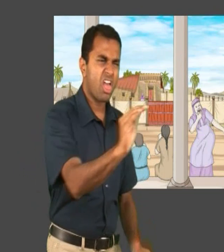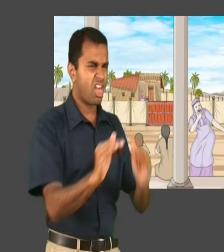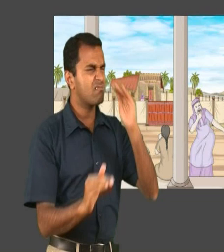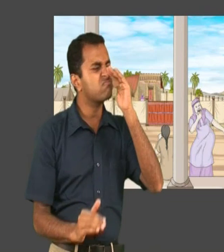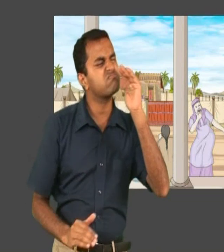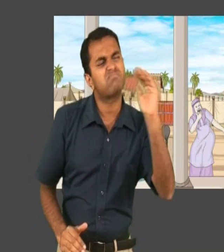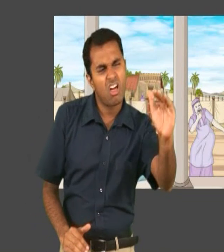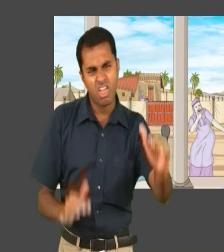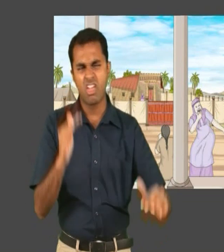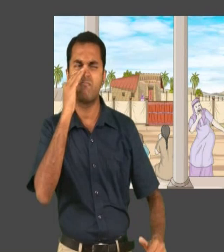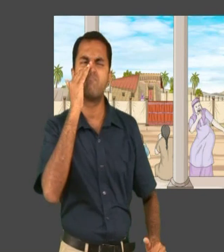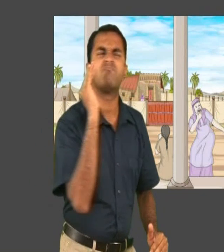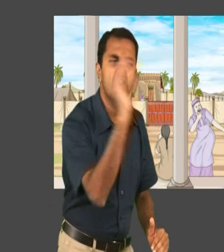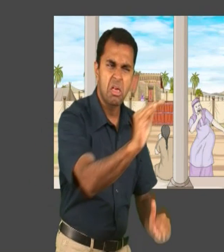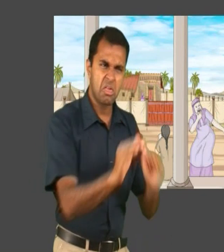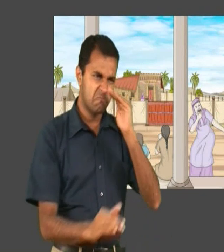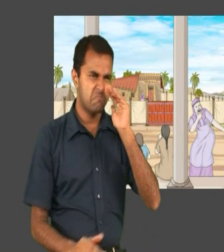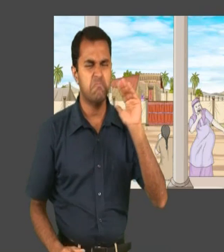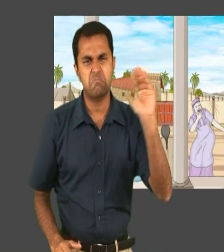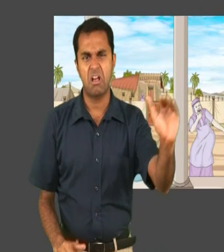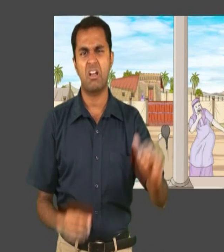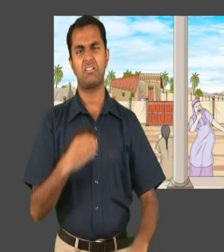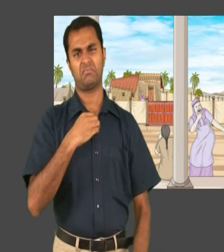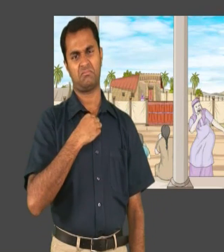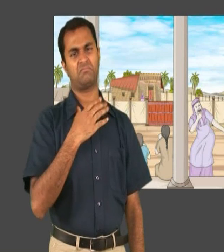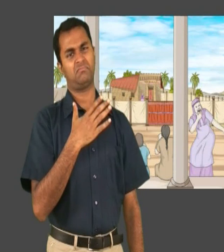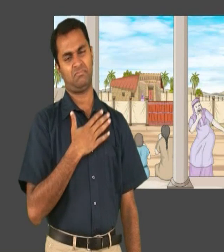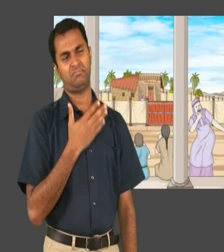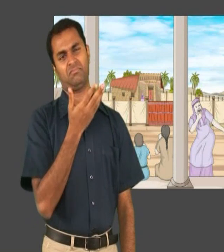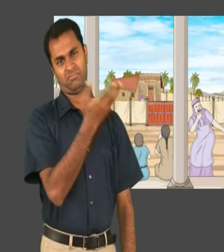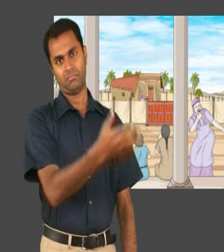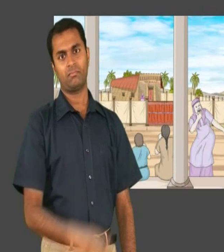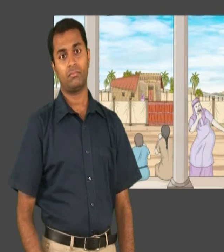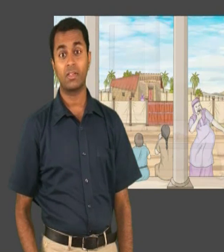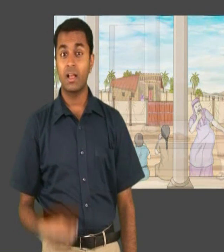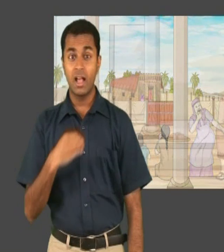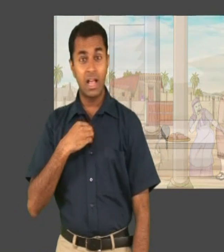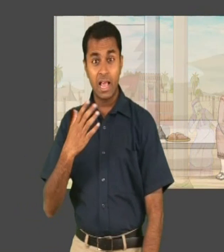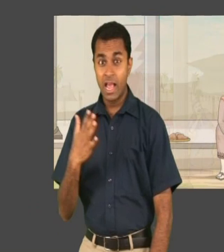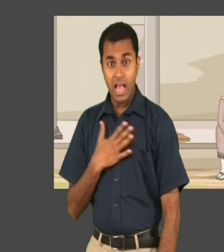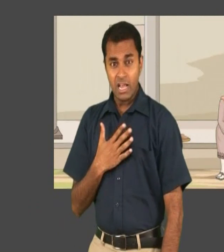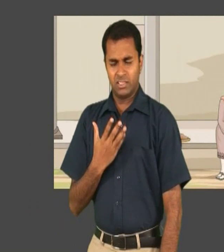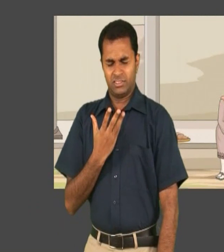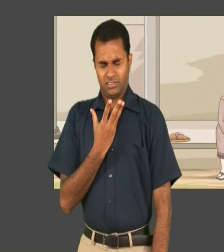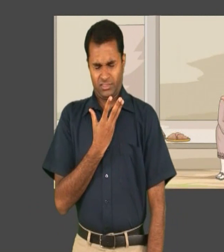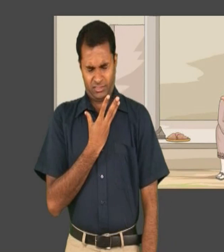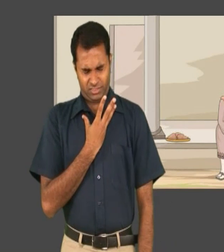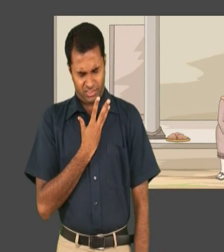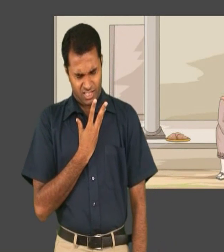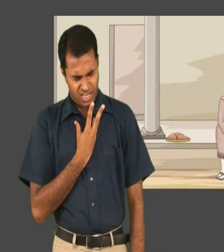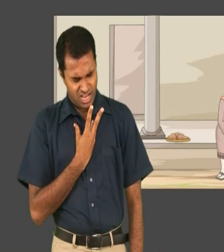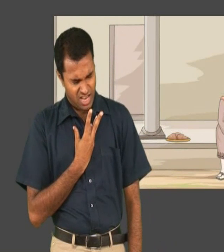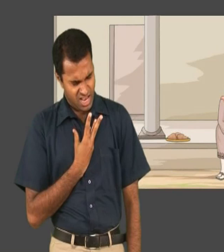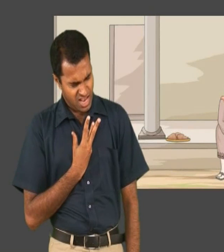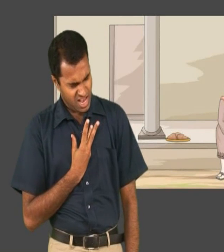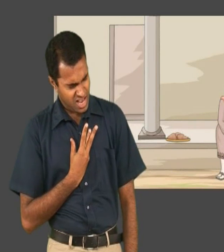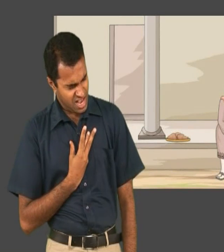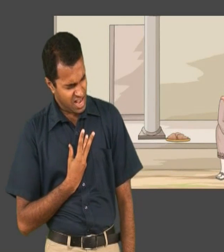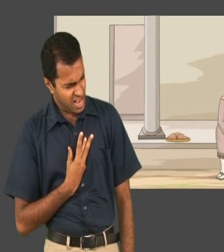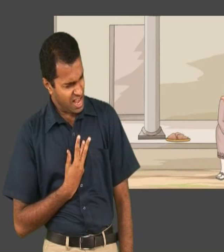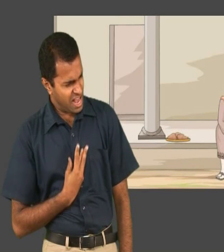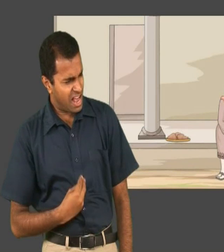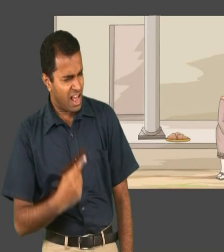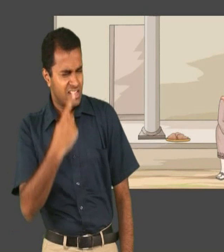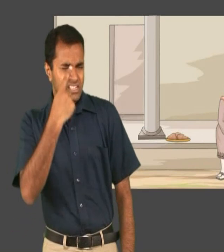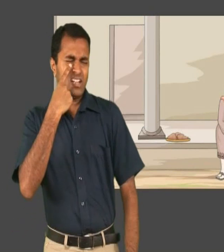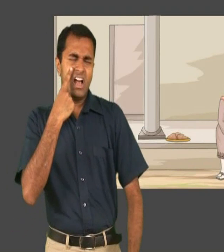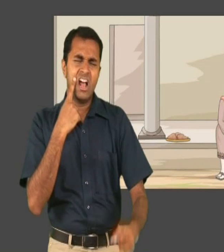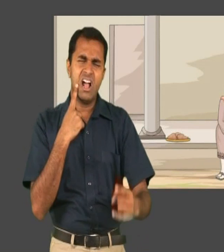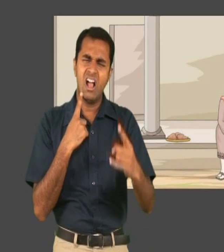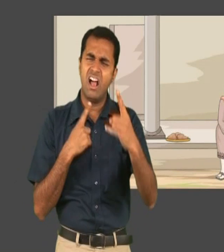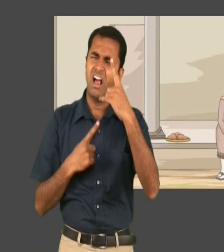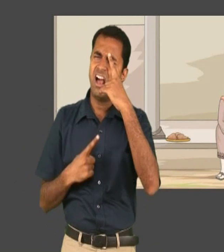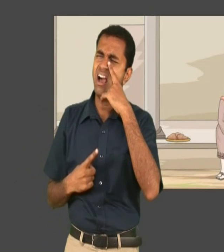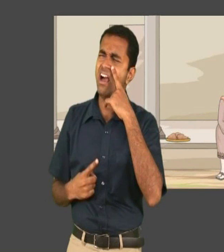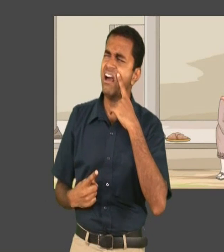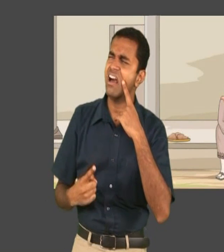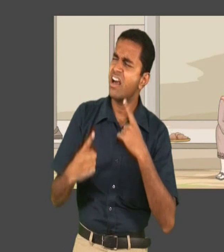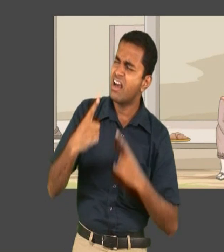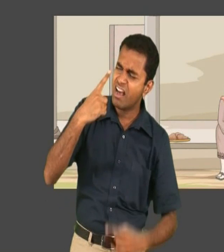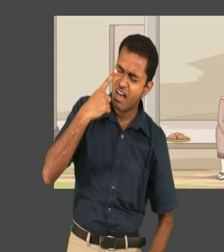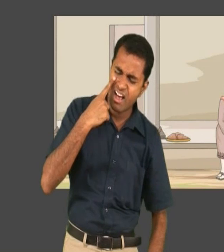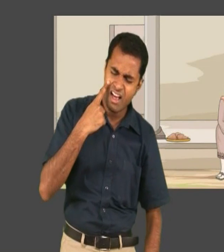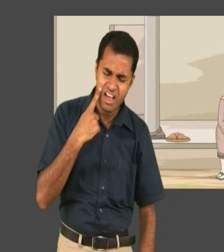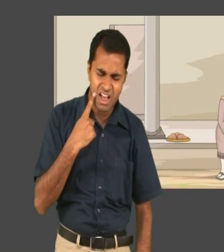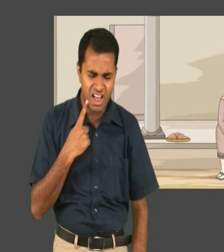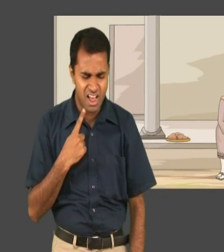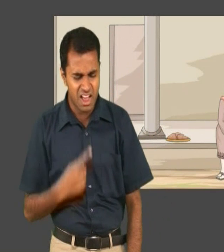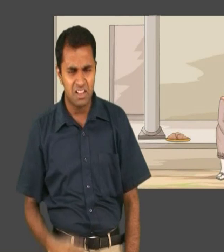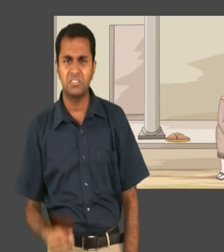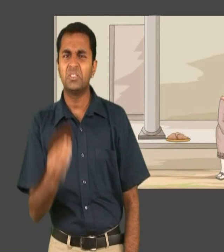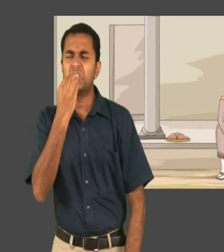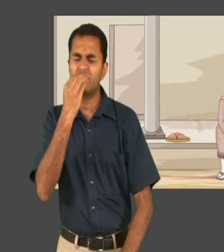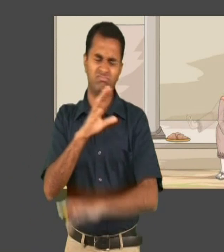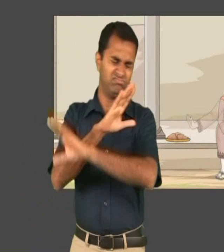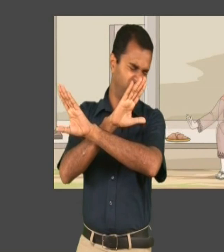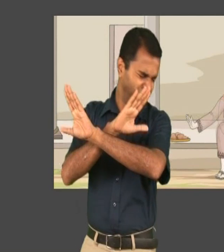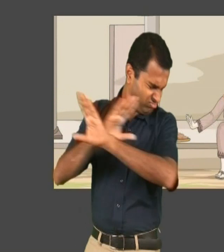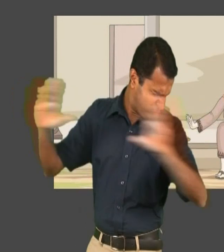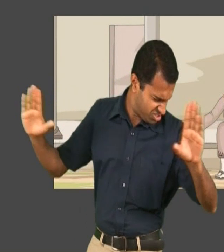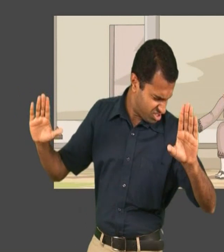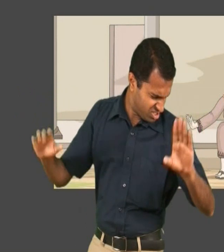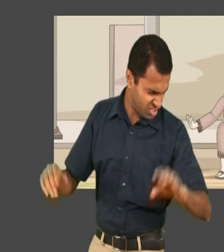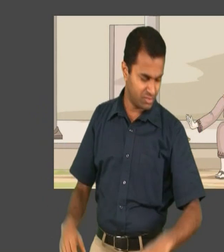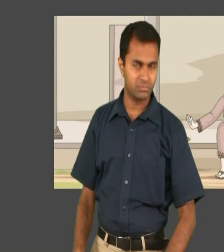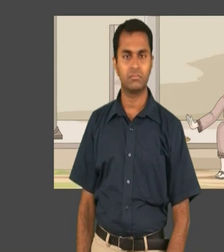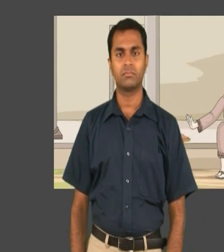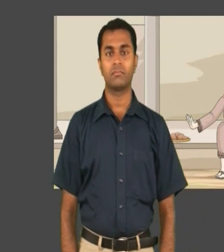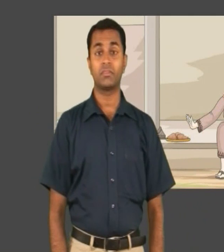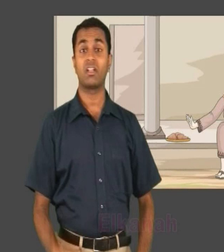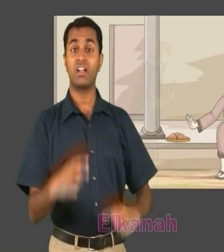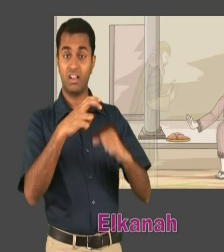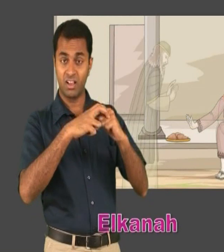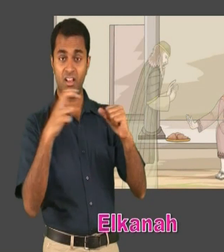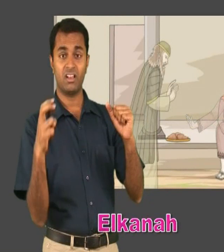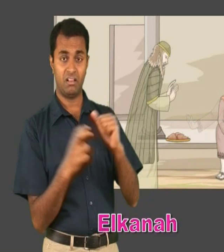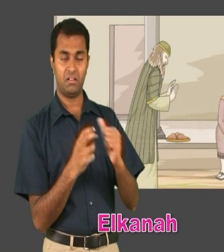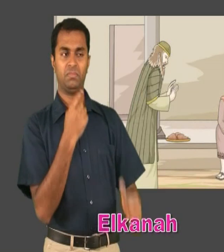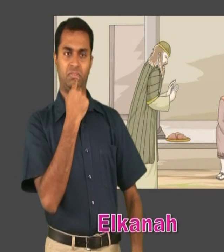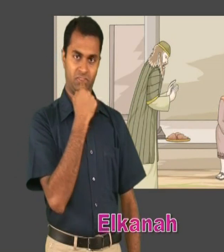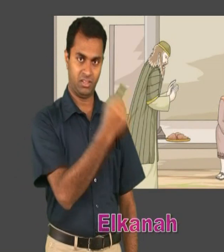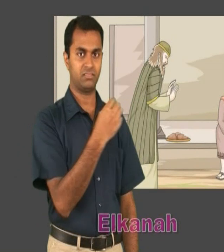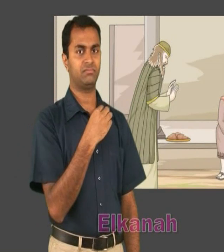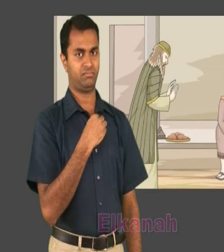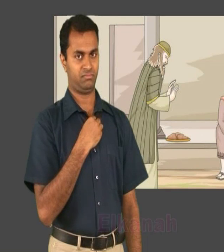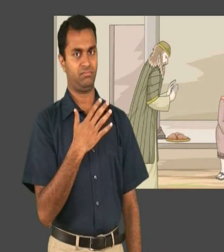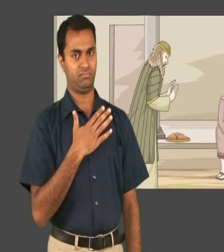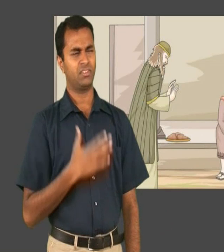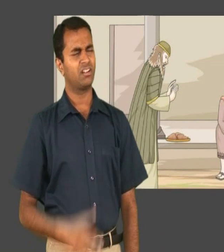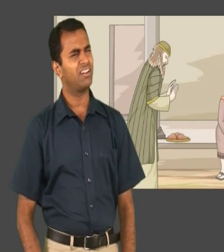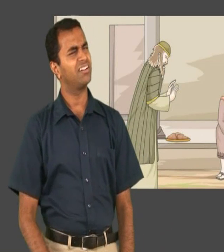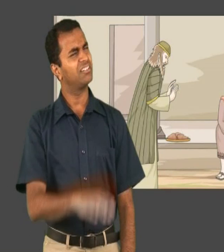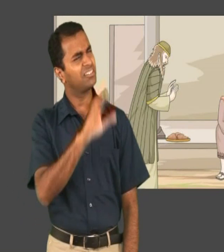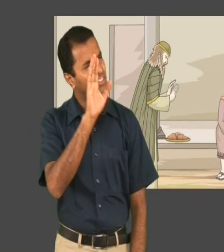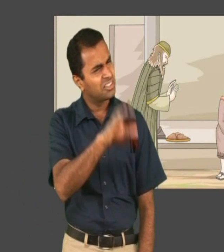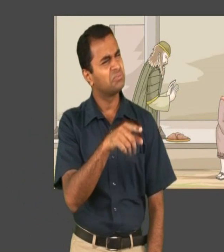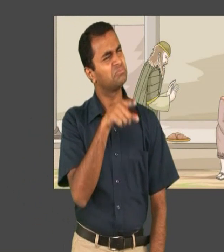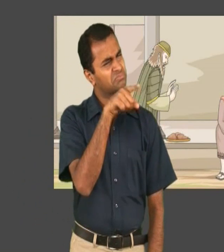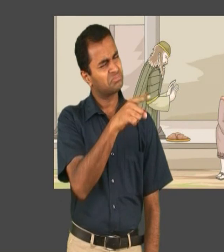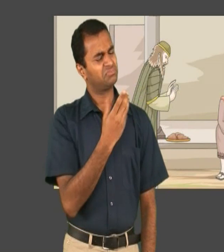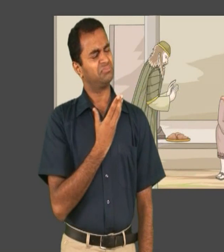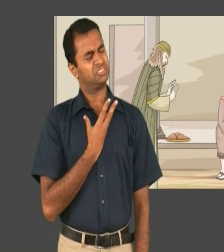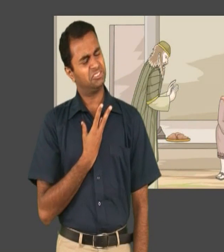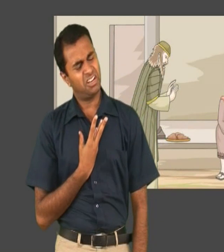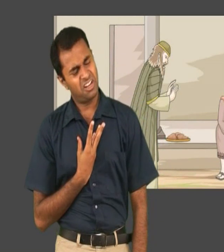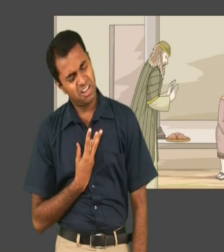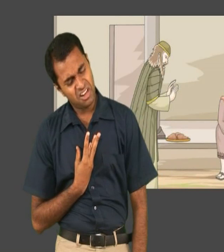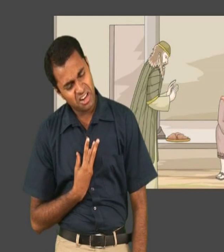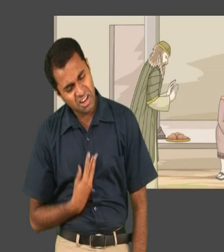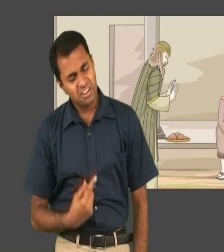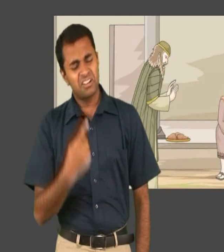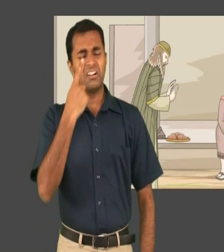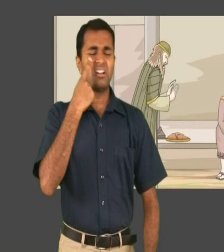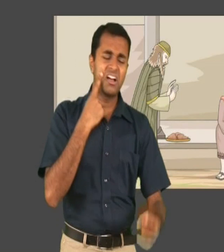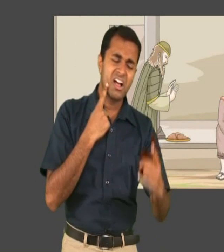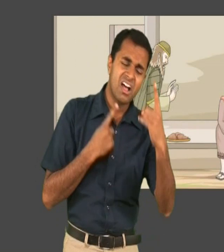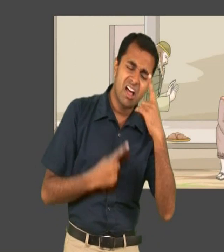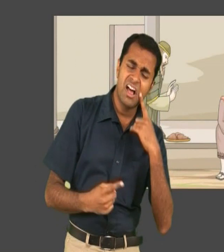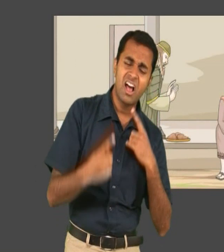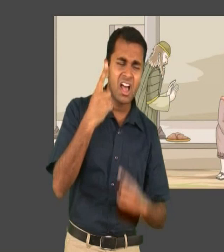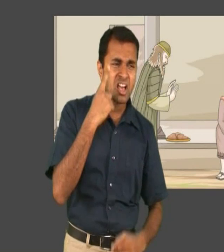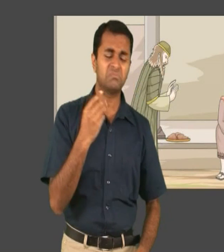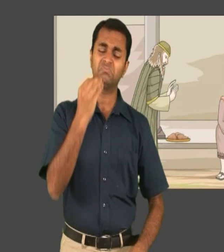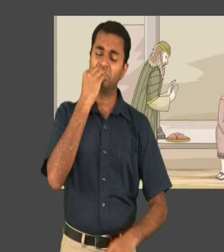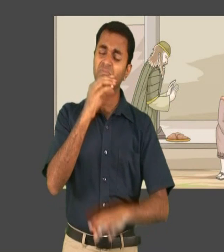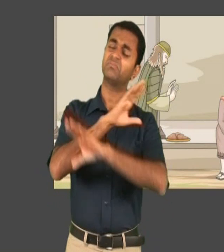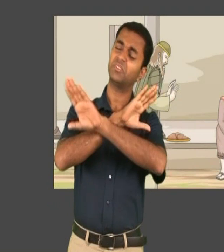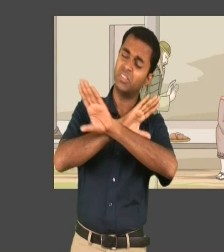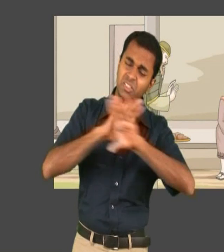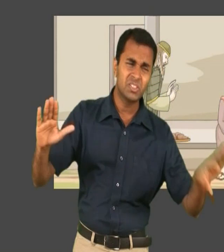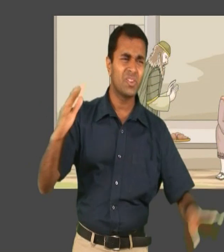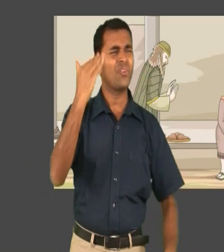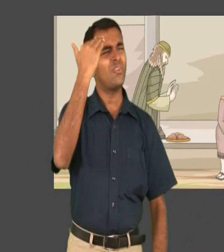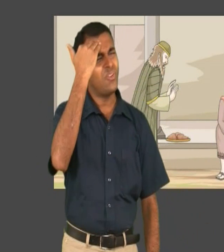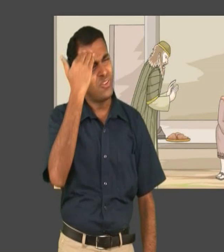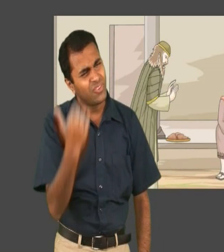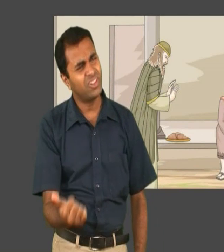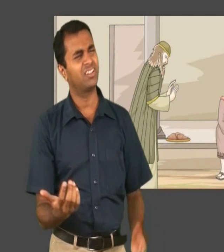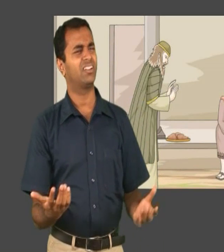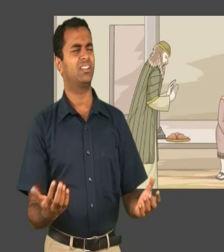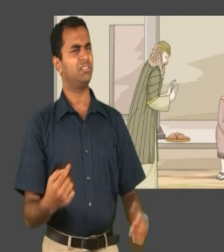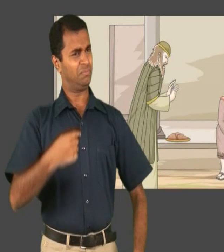“Hannah, why are you crying?” her husband Elkanah asked. “Why won’t you eat? Why is your heart so grieved?